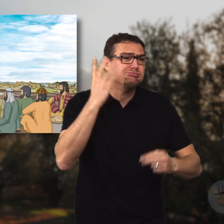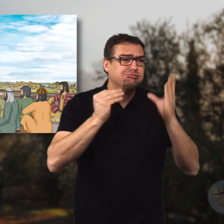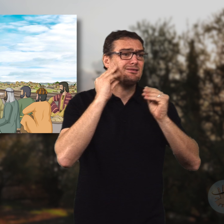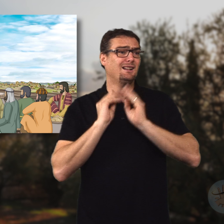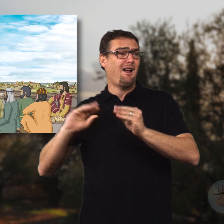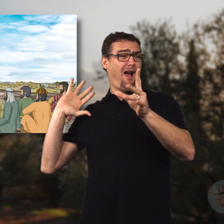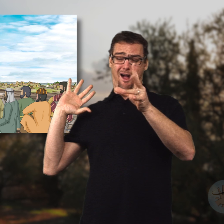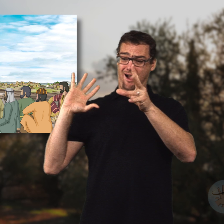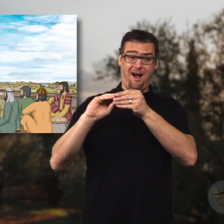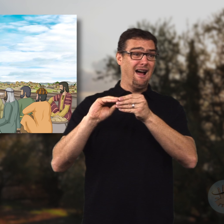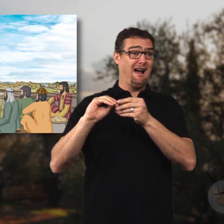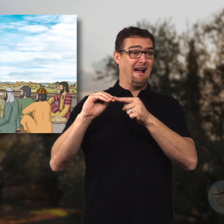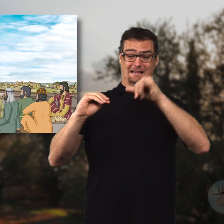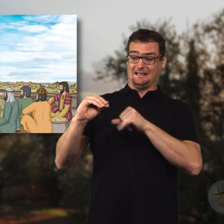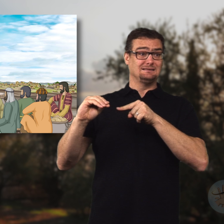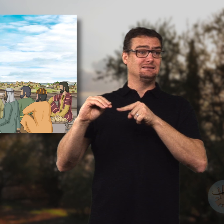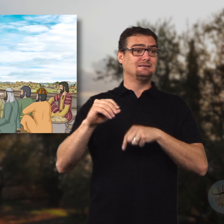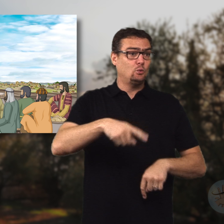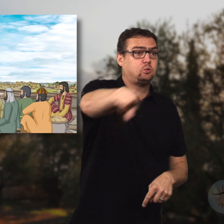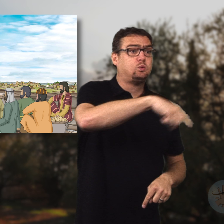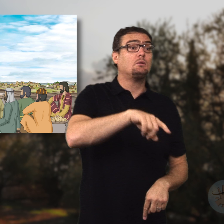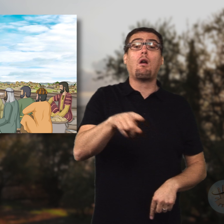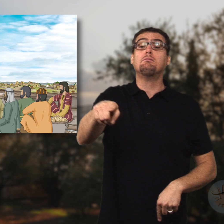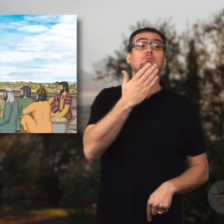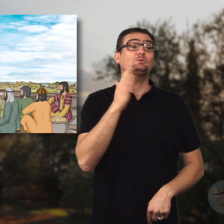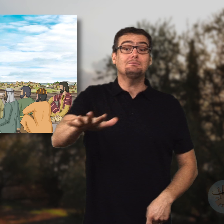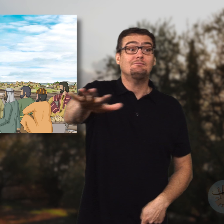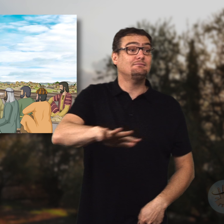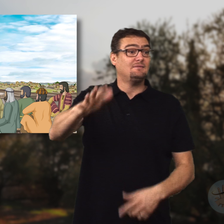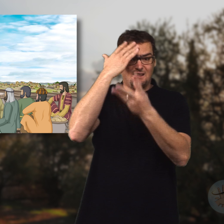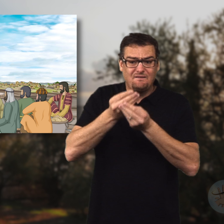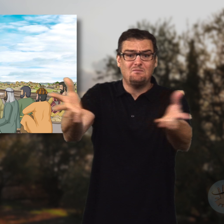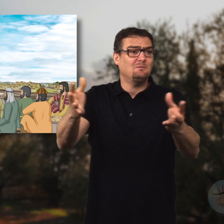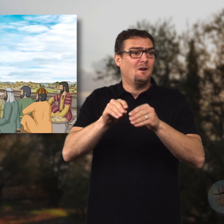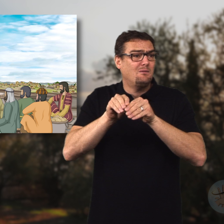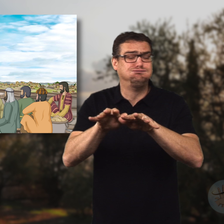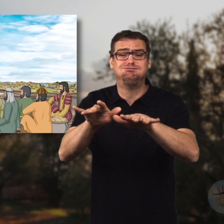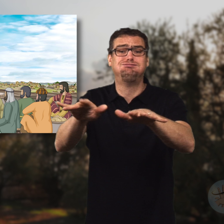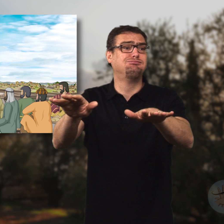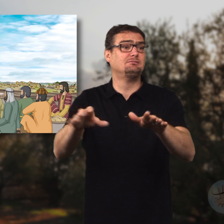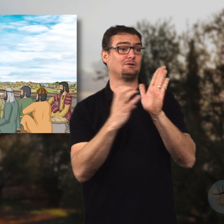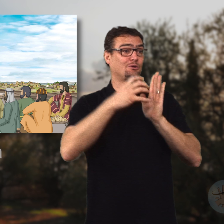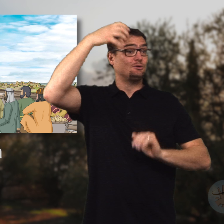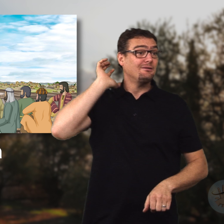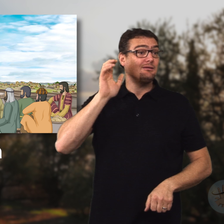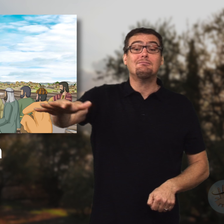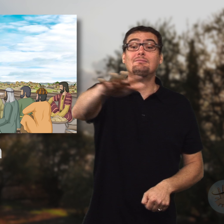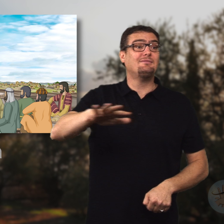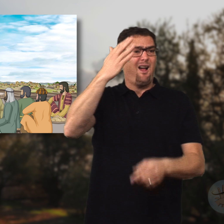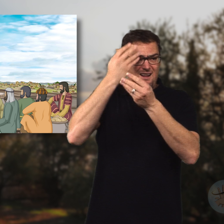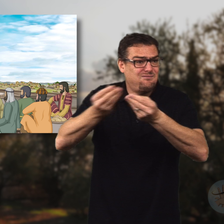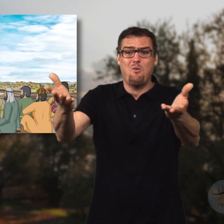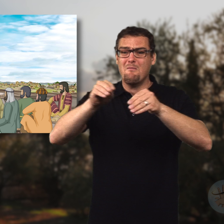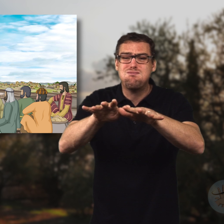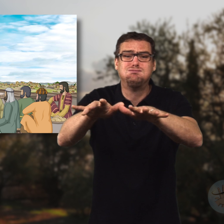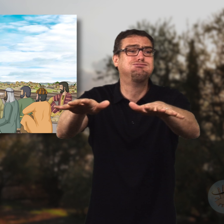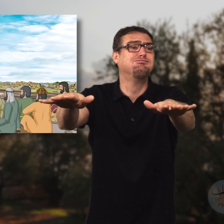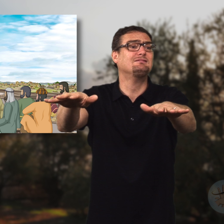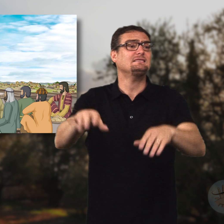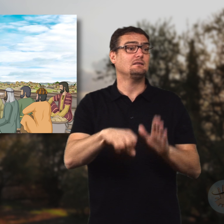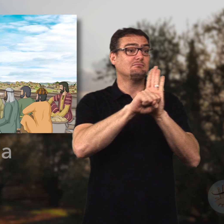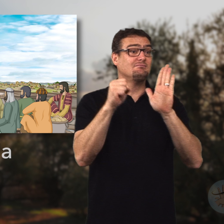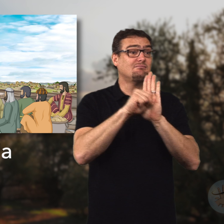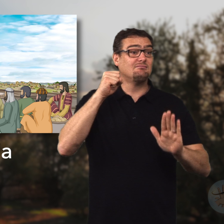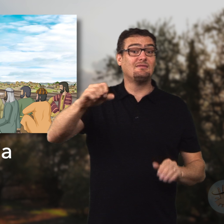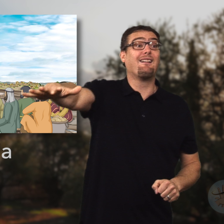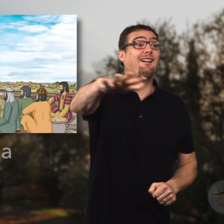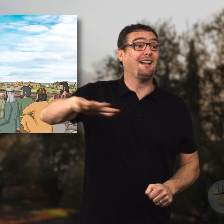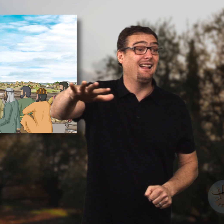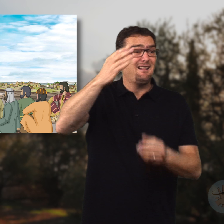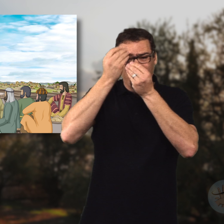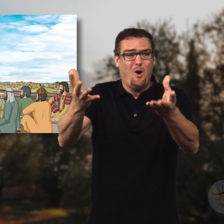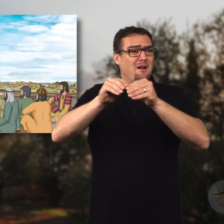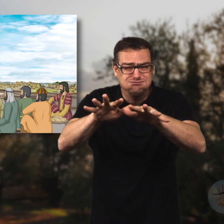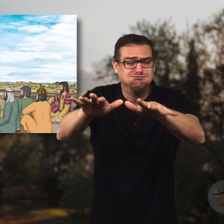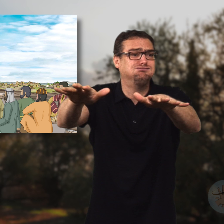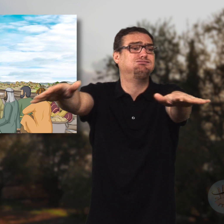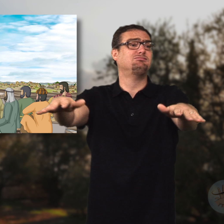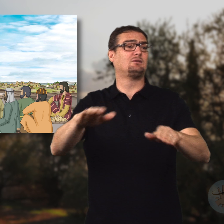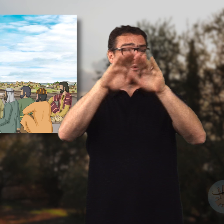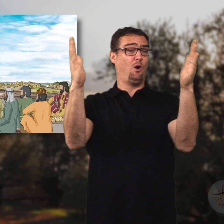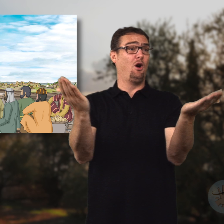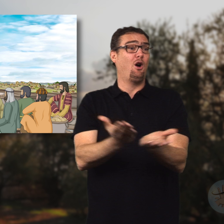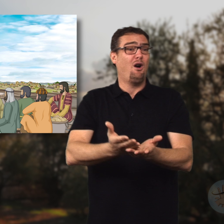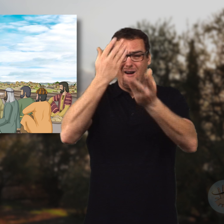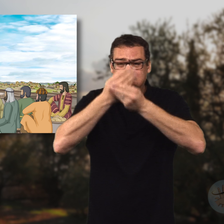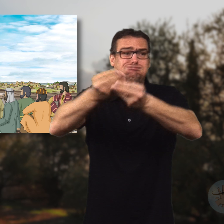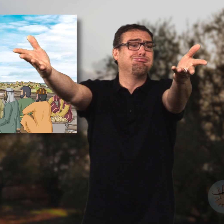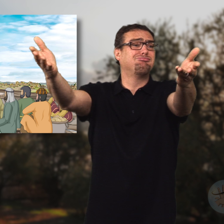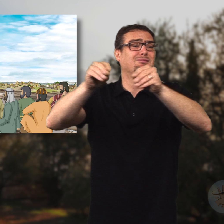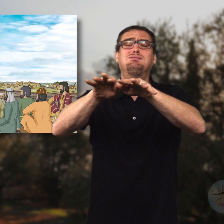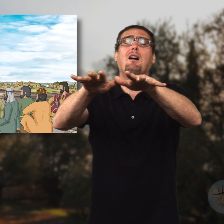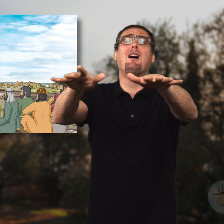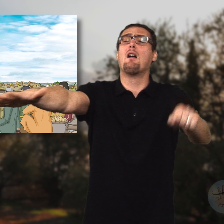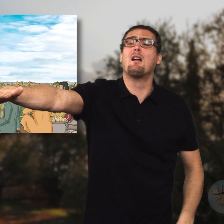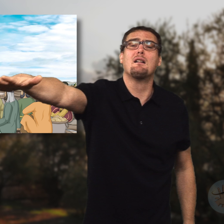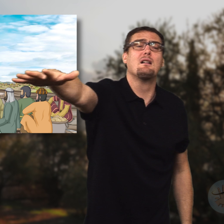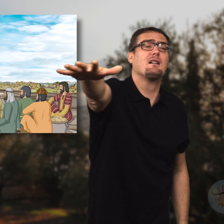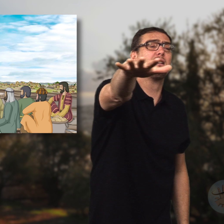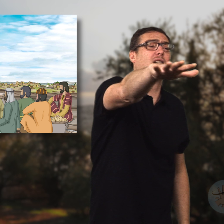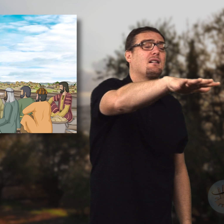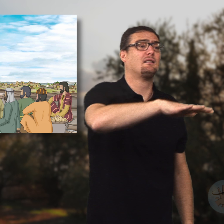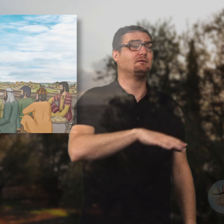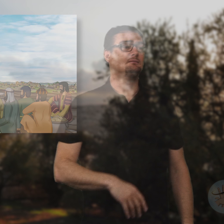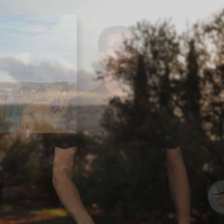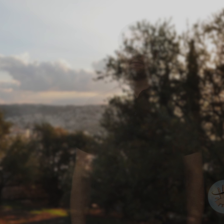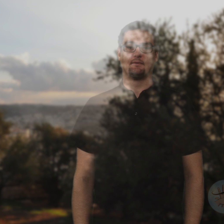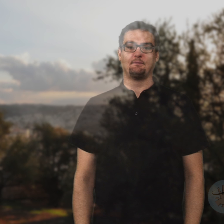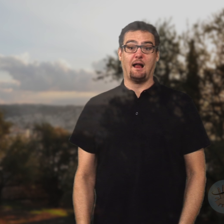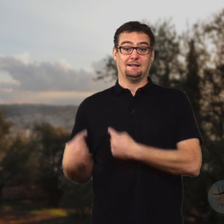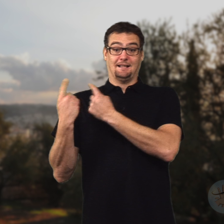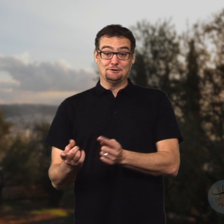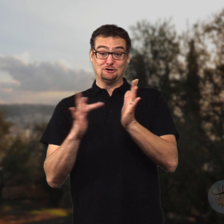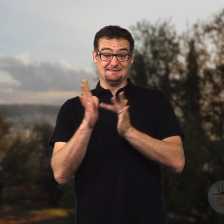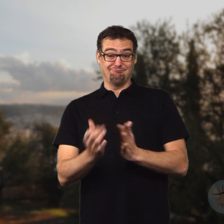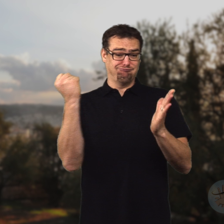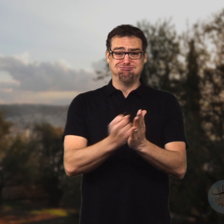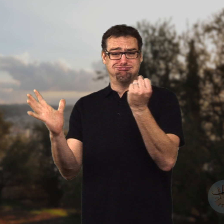Jesus replied, “It is not for you to know times or seasons that the Father has fixed by His own authority.